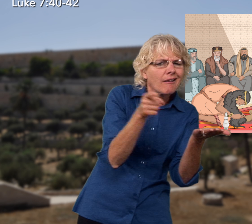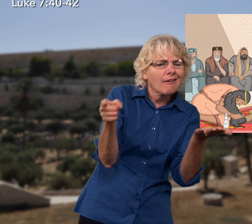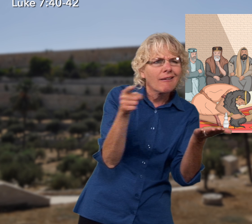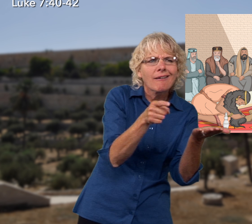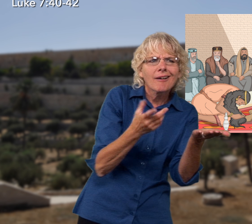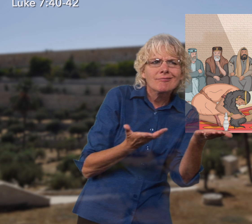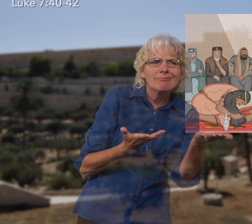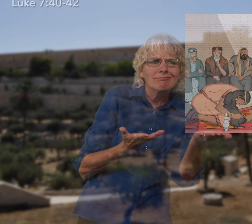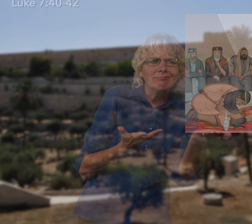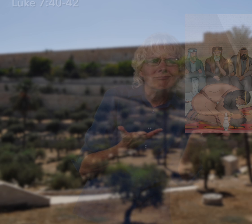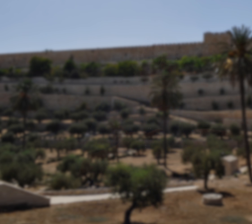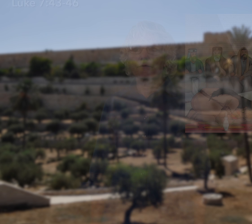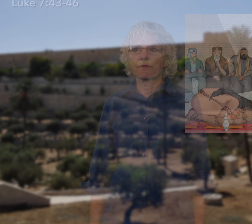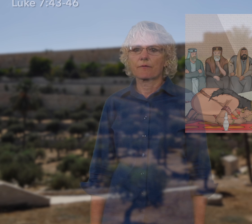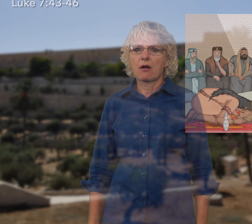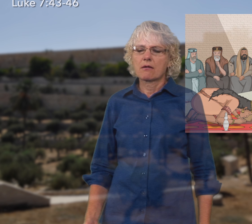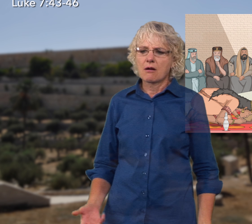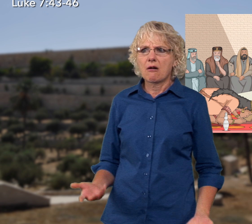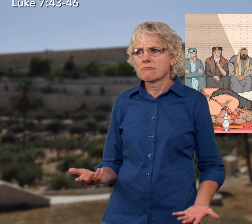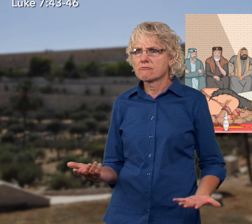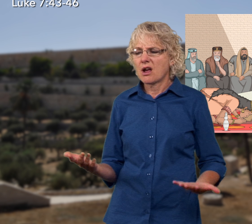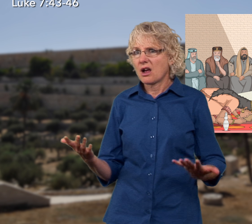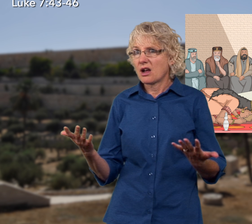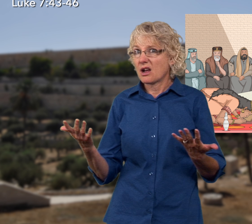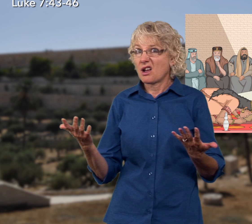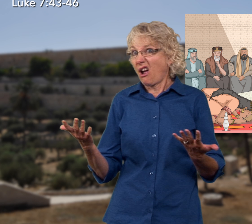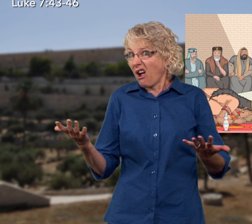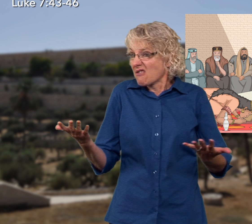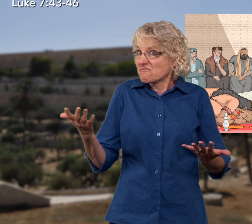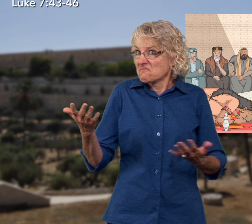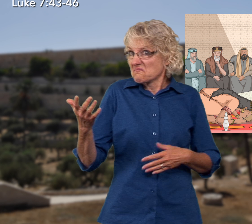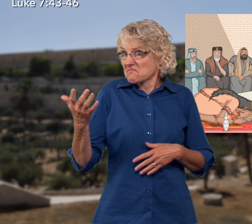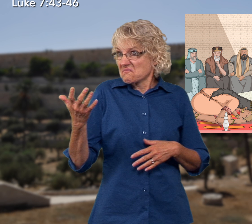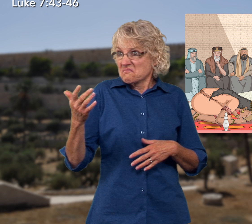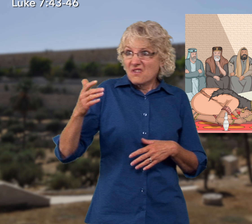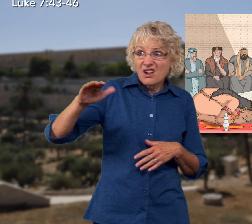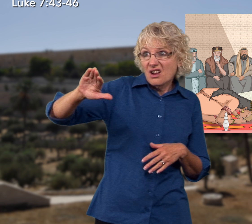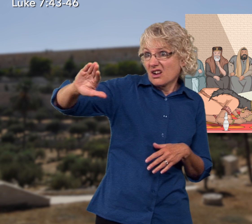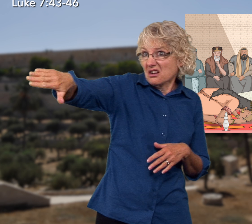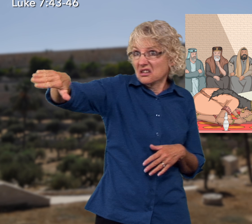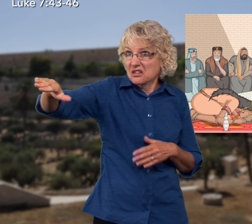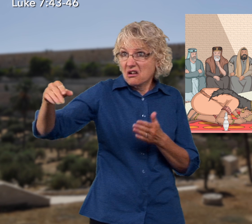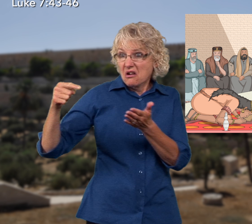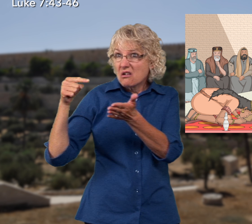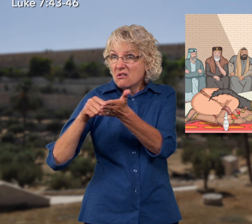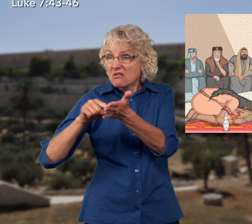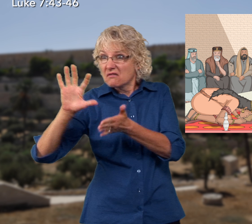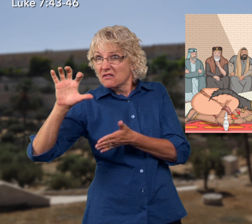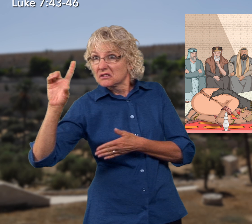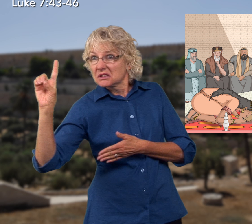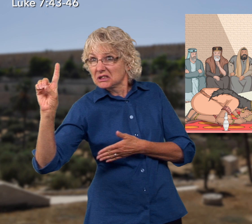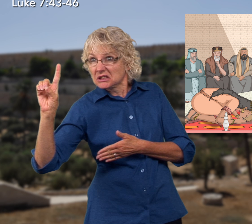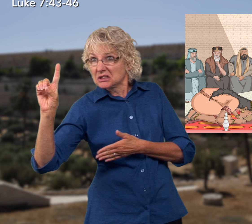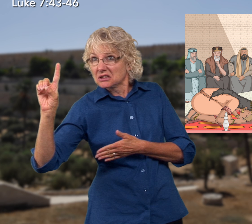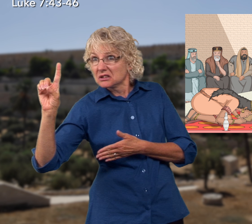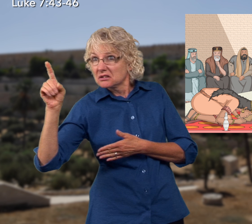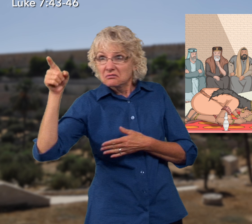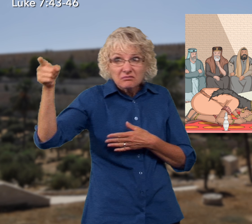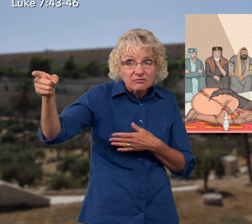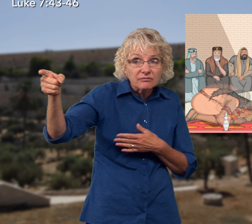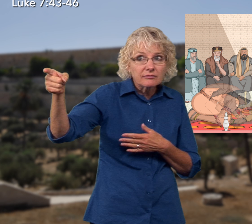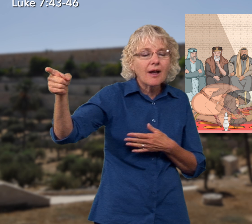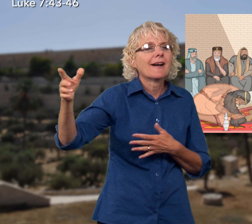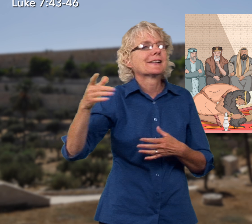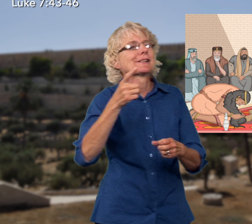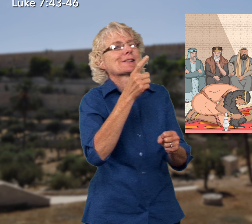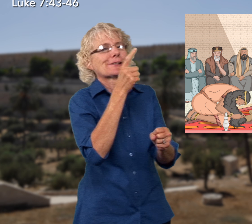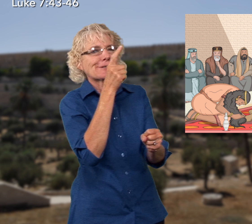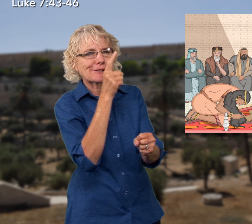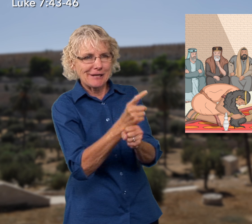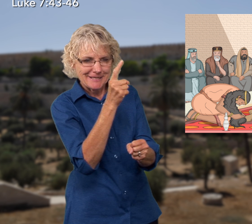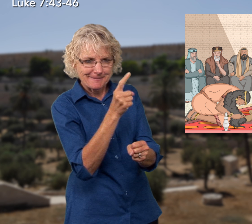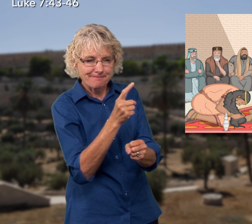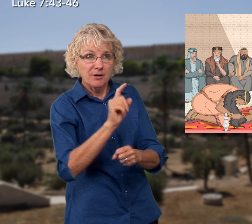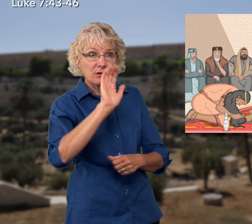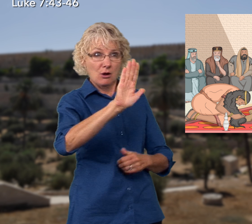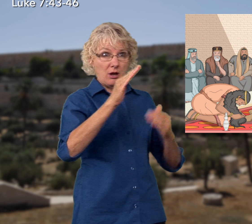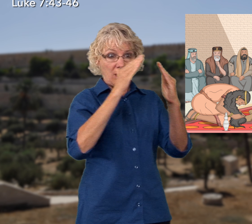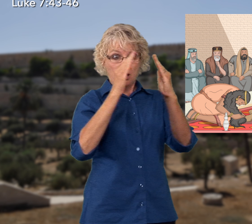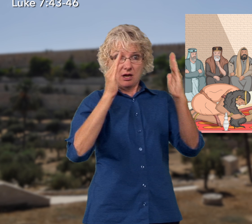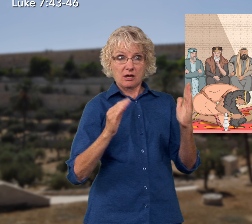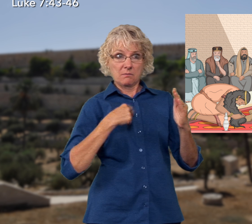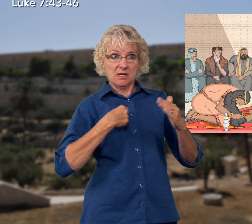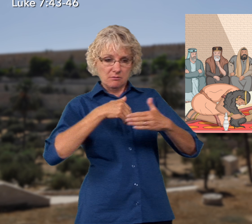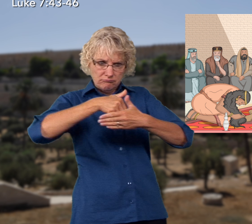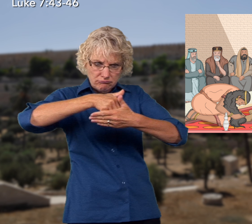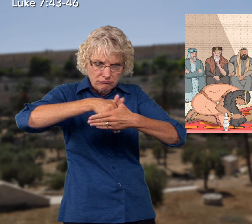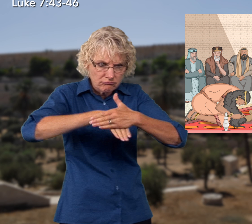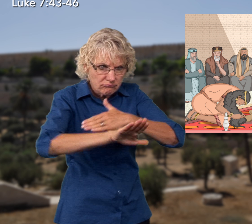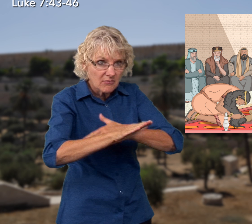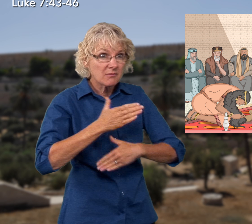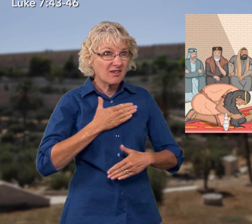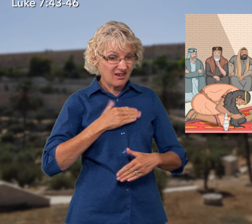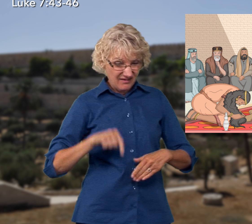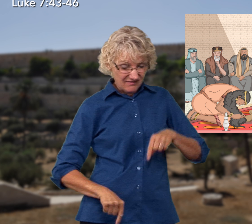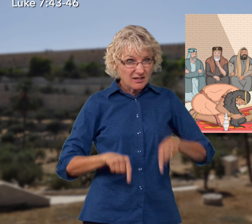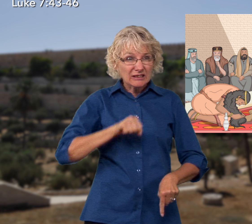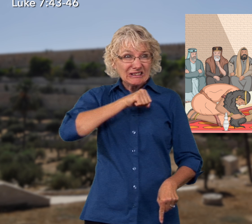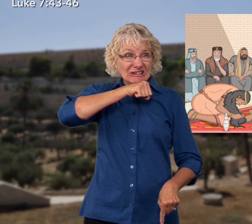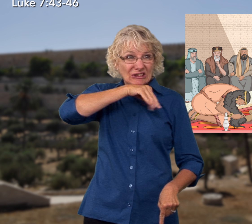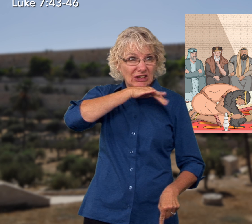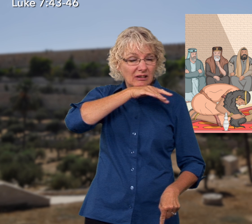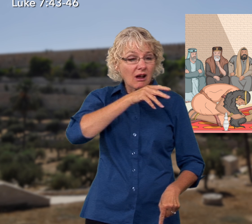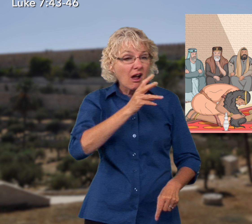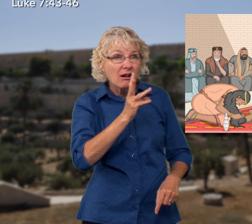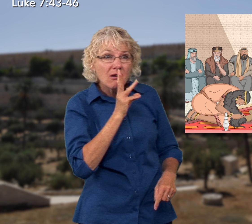“I suppose the one who was forgiven more,” Simon replied. “You have judged correctly,” Jesus said.